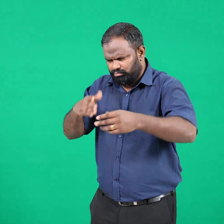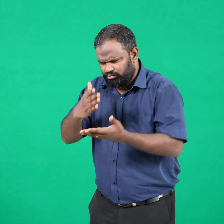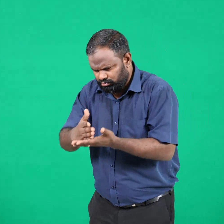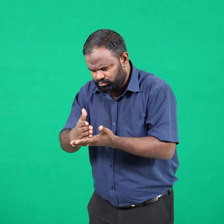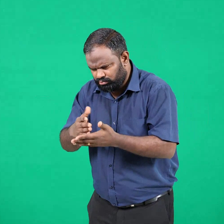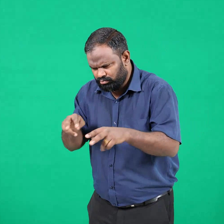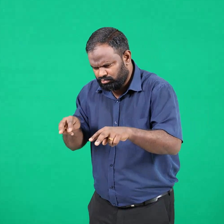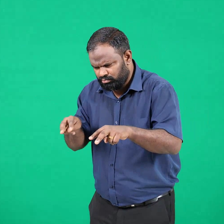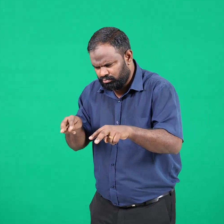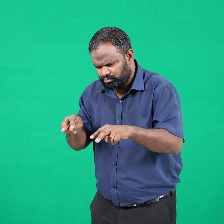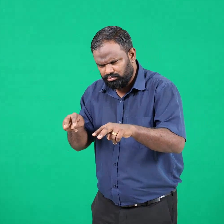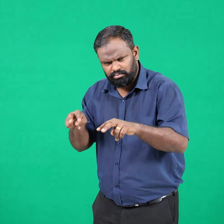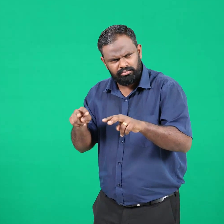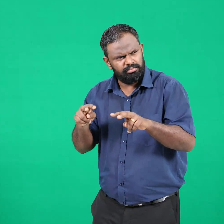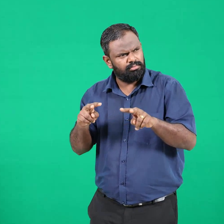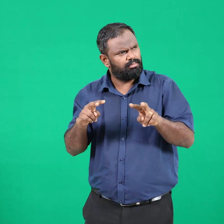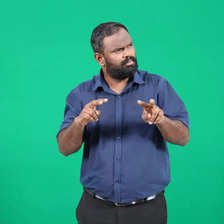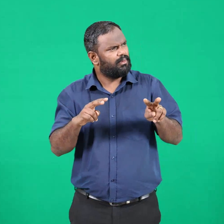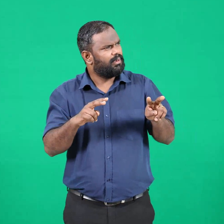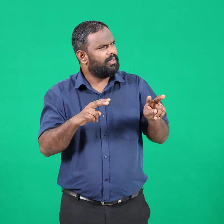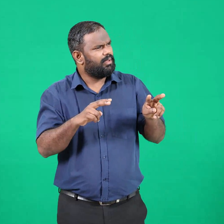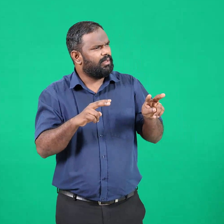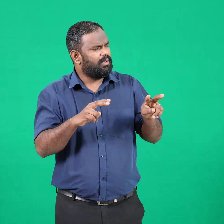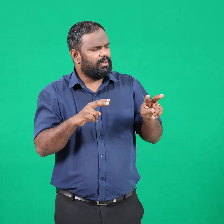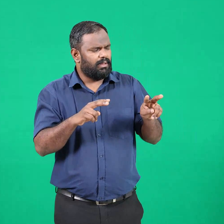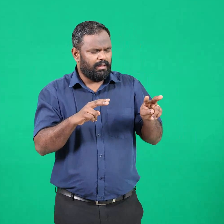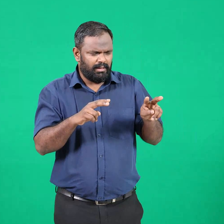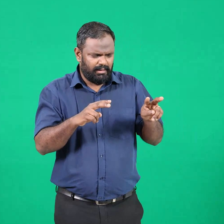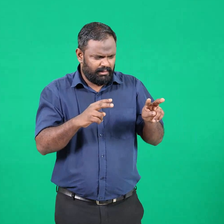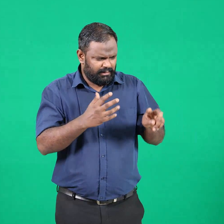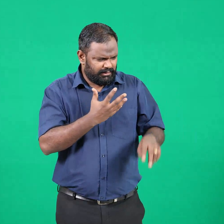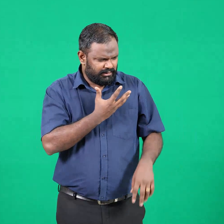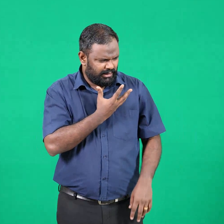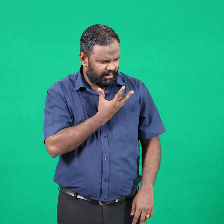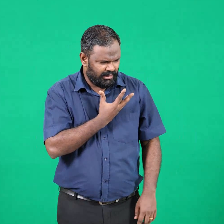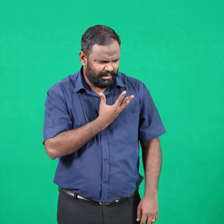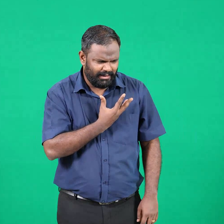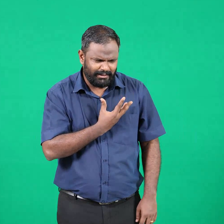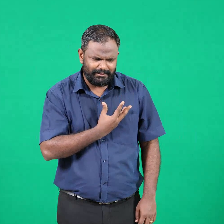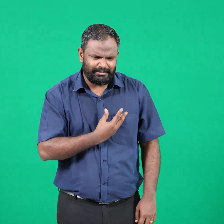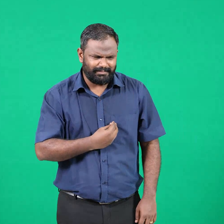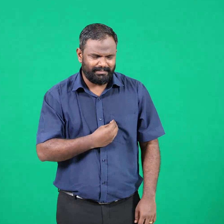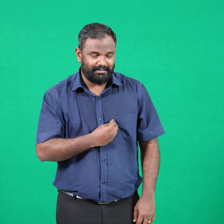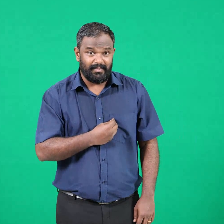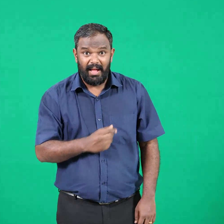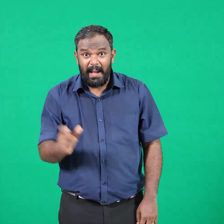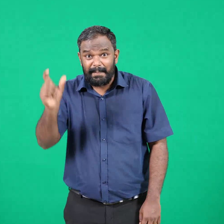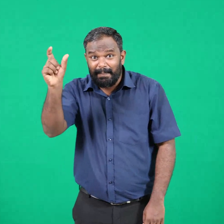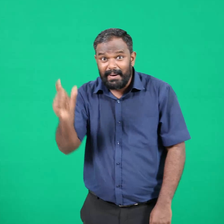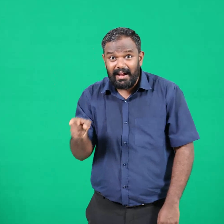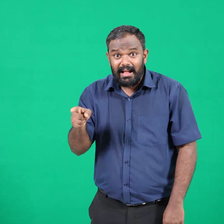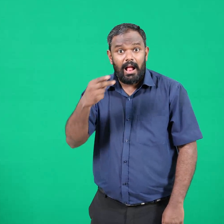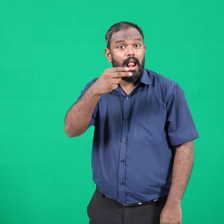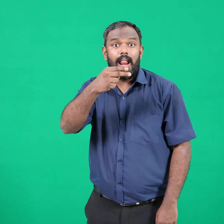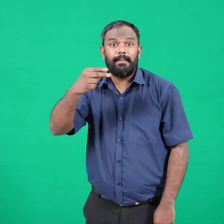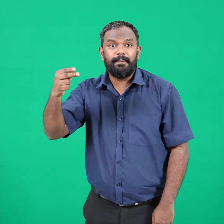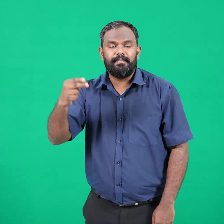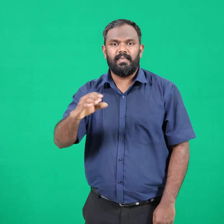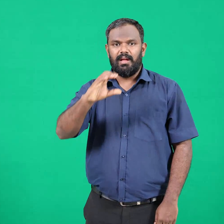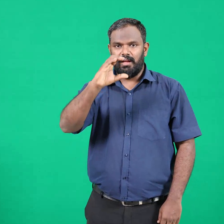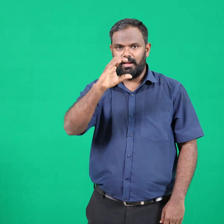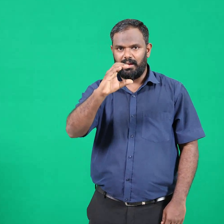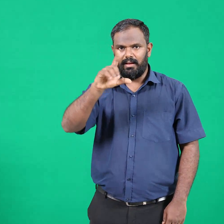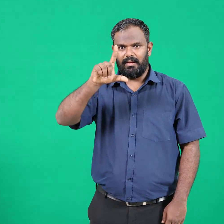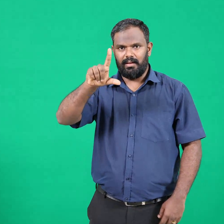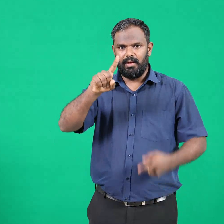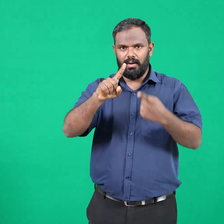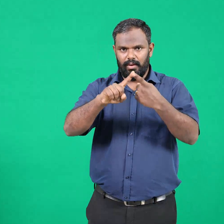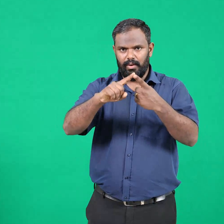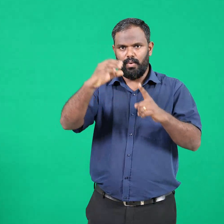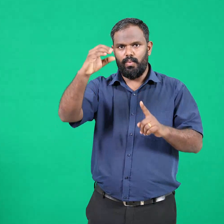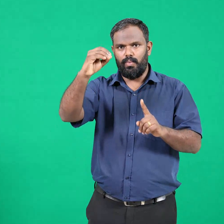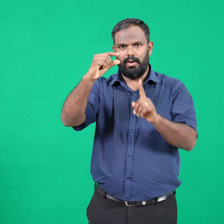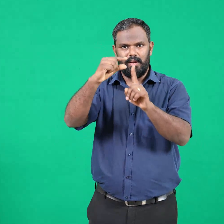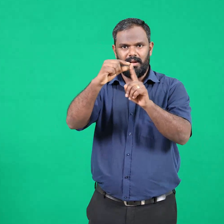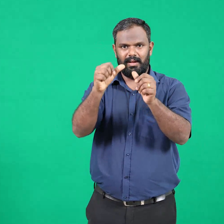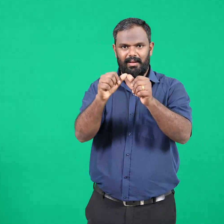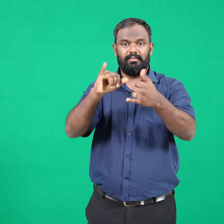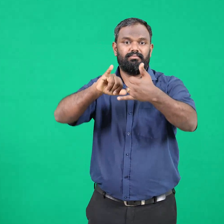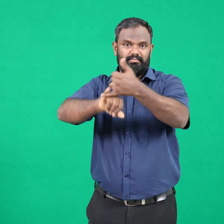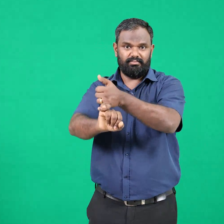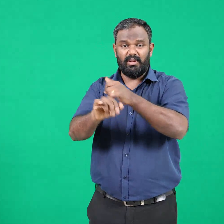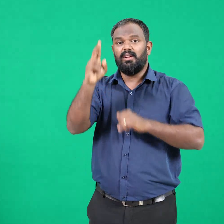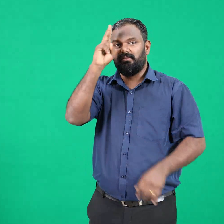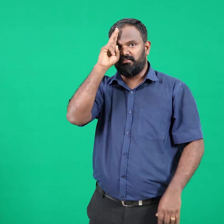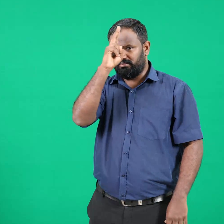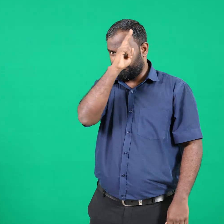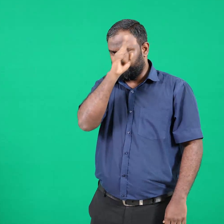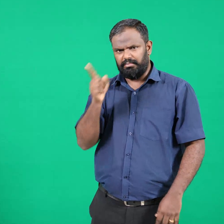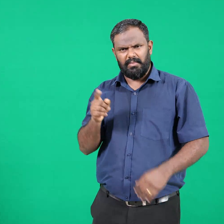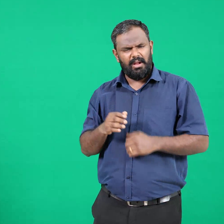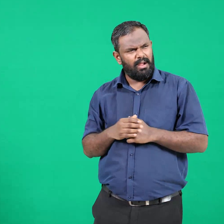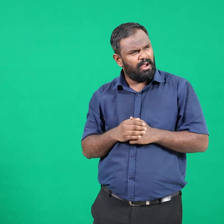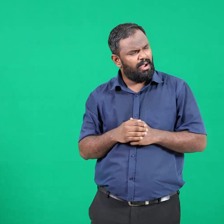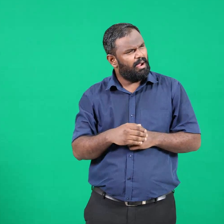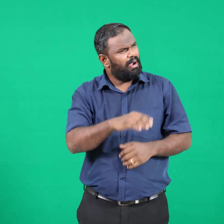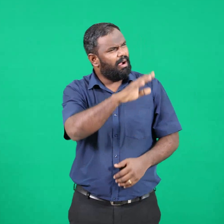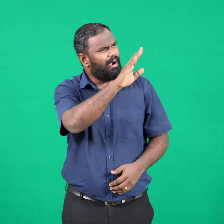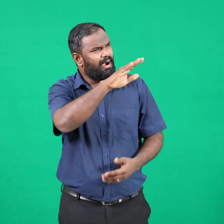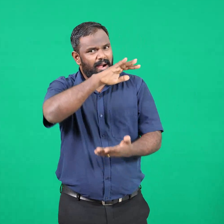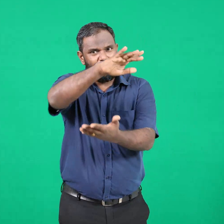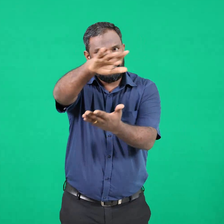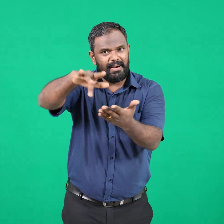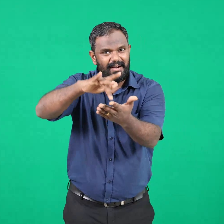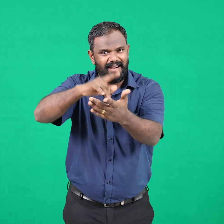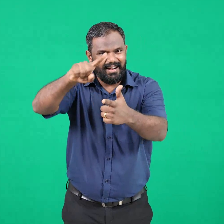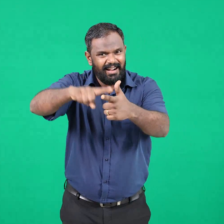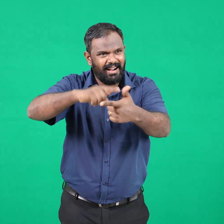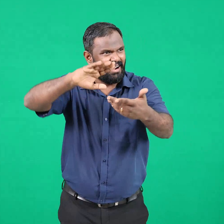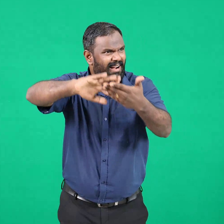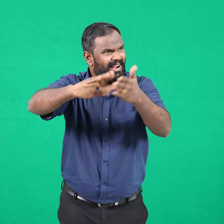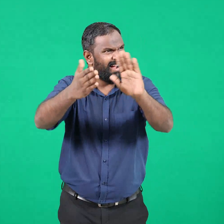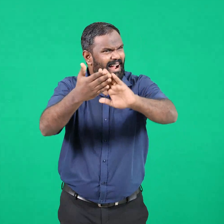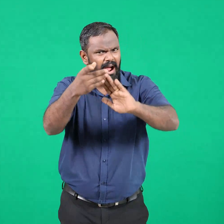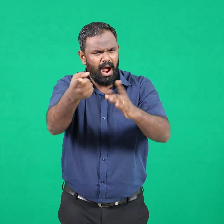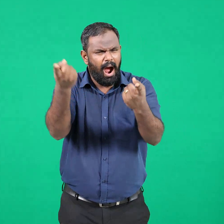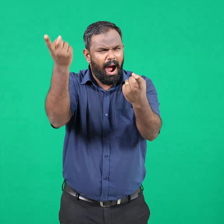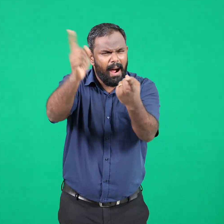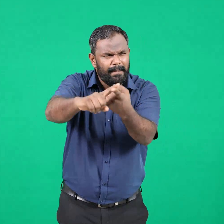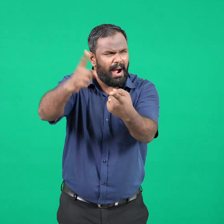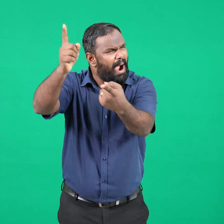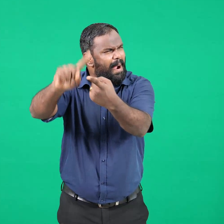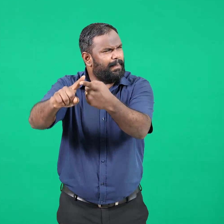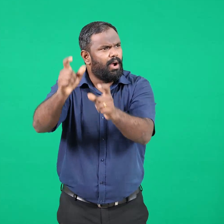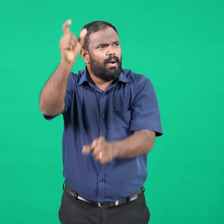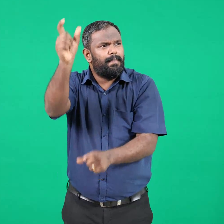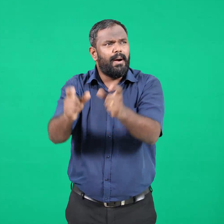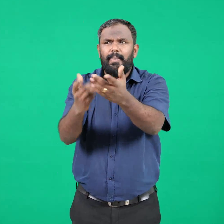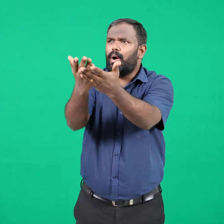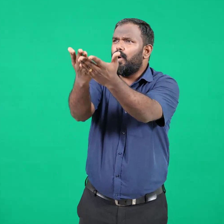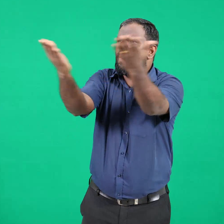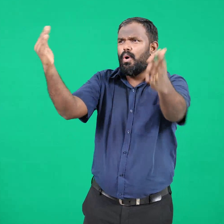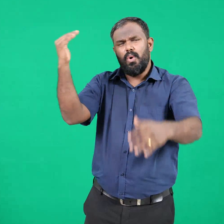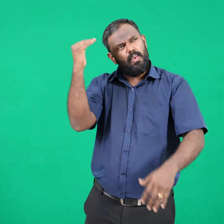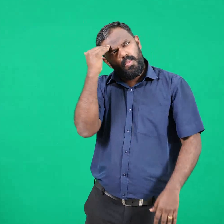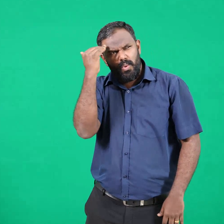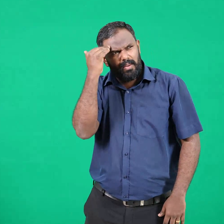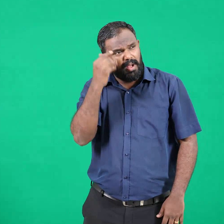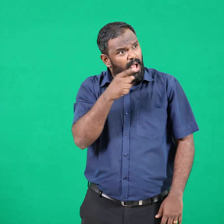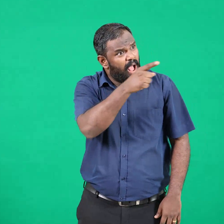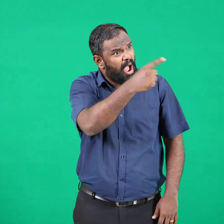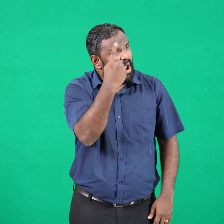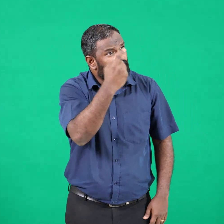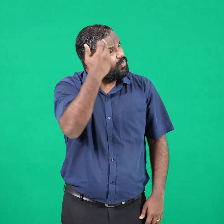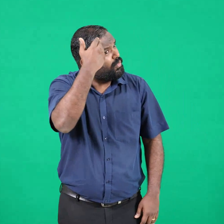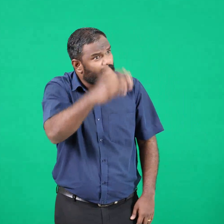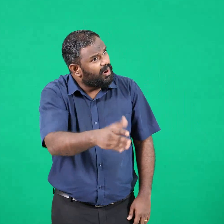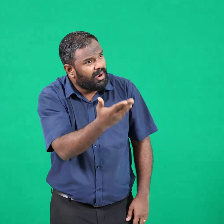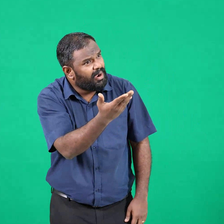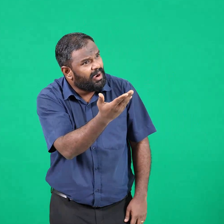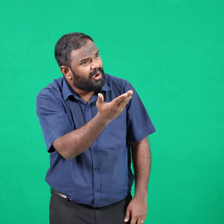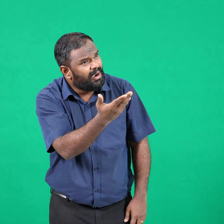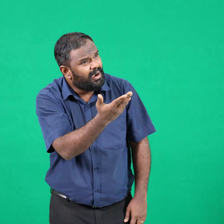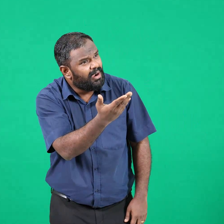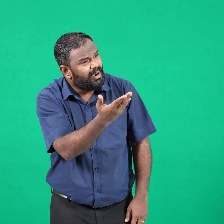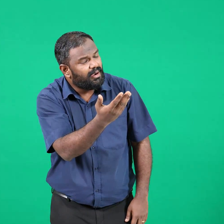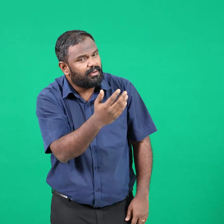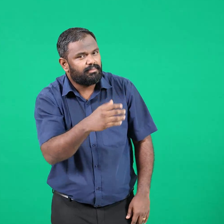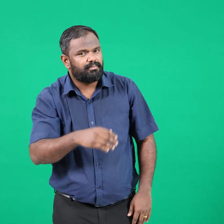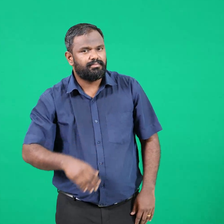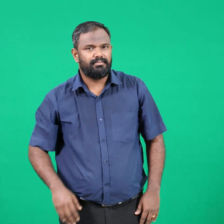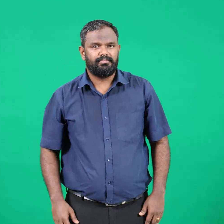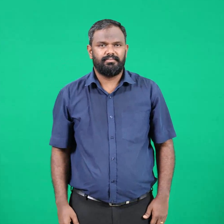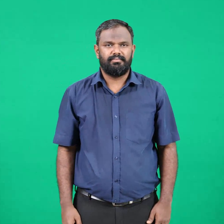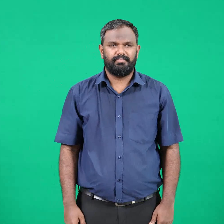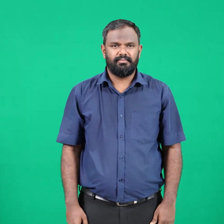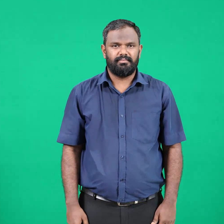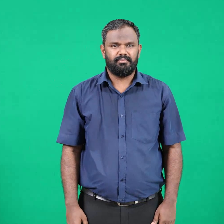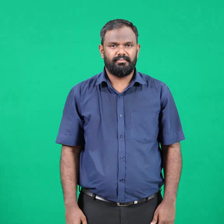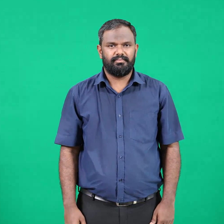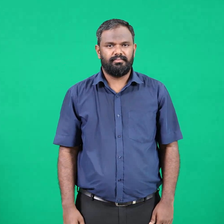One of them, named Cleopas, asked Him, "Are You the only visitor to Jerusalem who does not know the things that have happened there in recent days?"